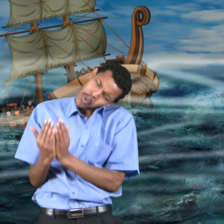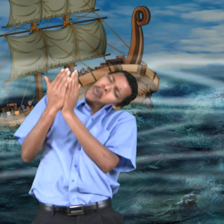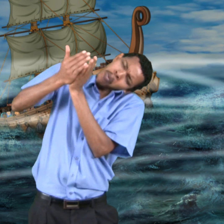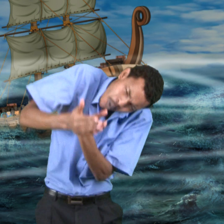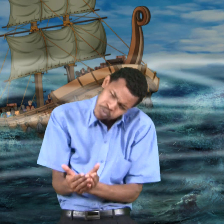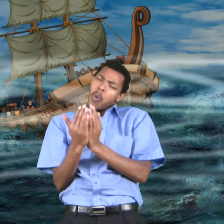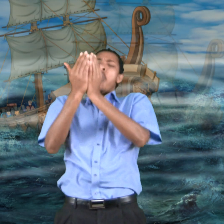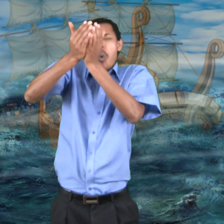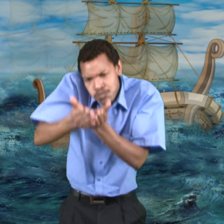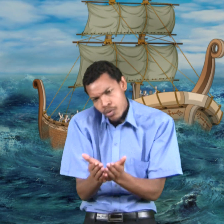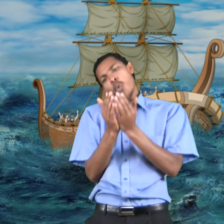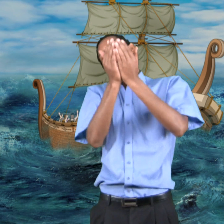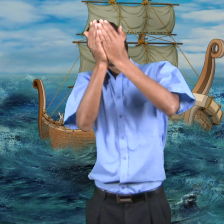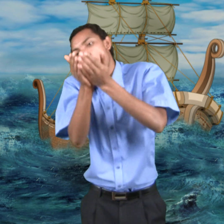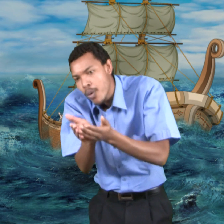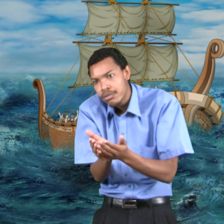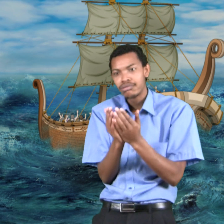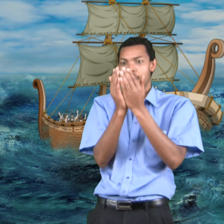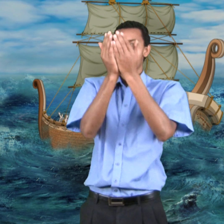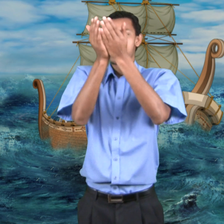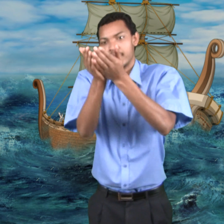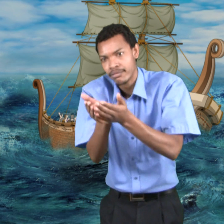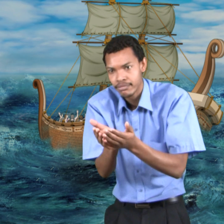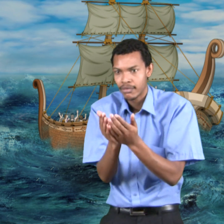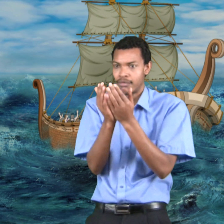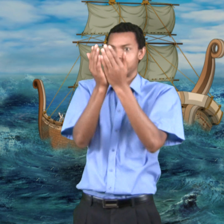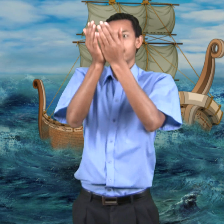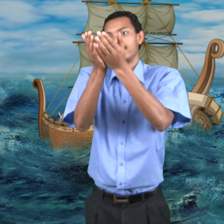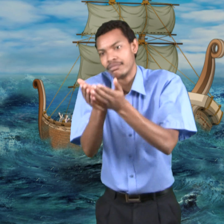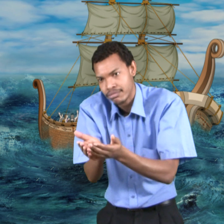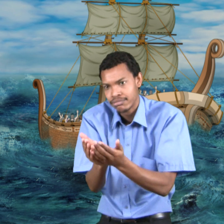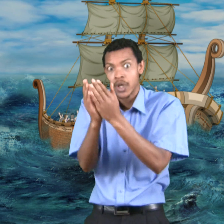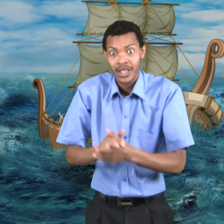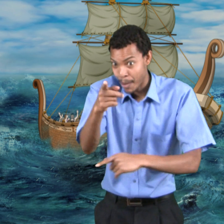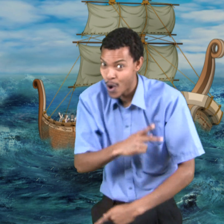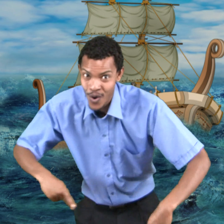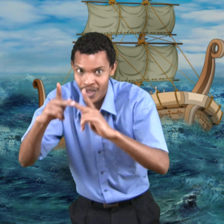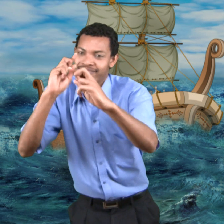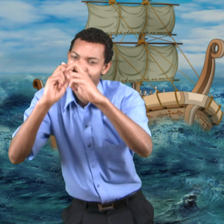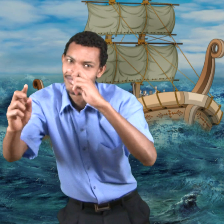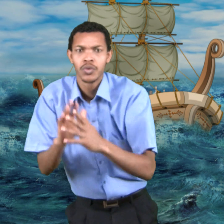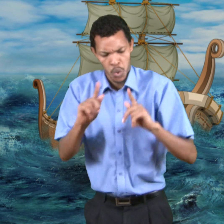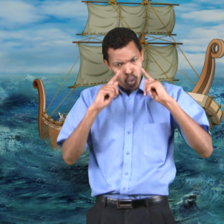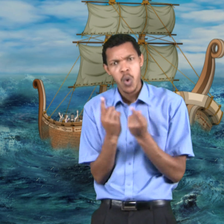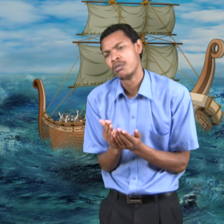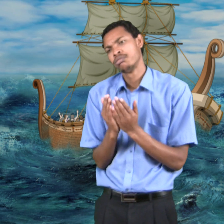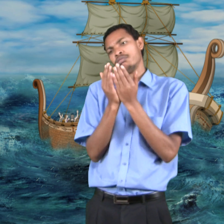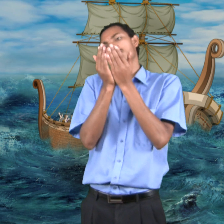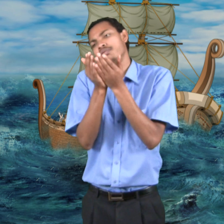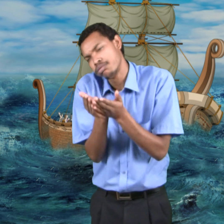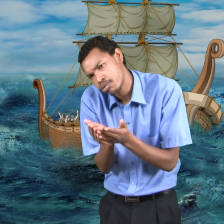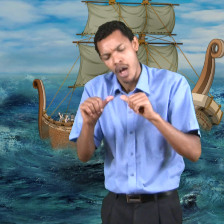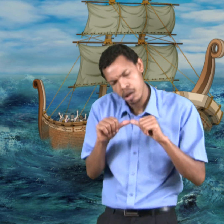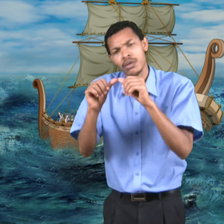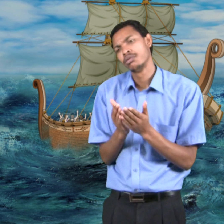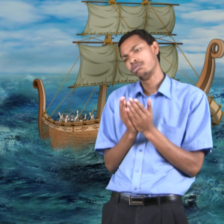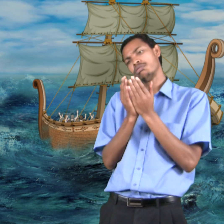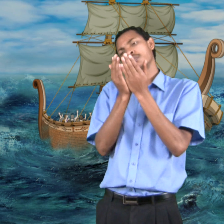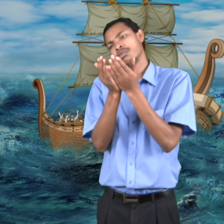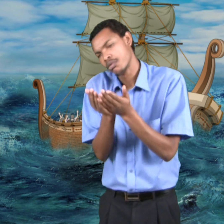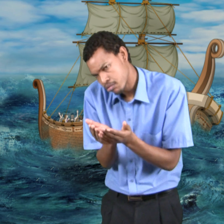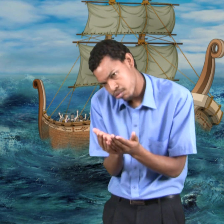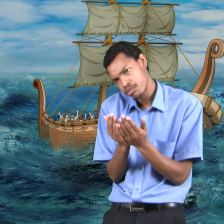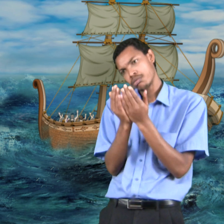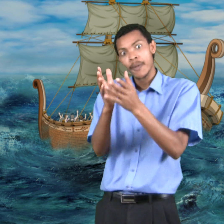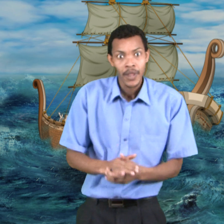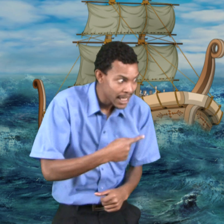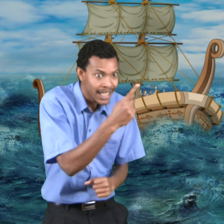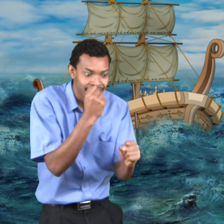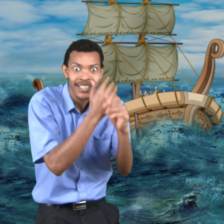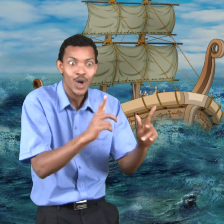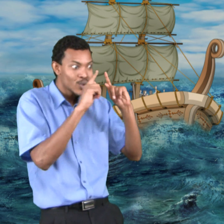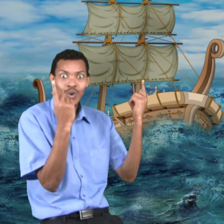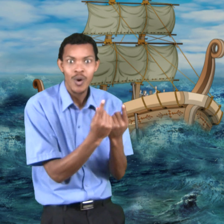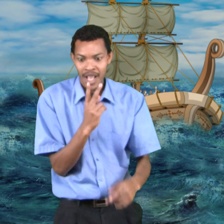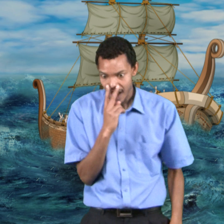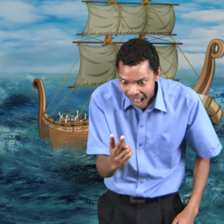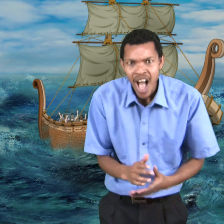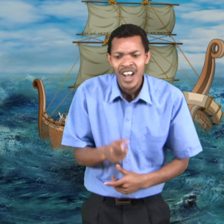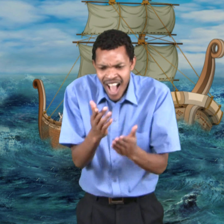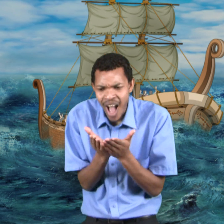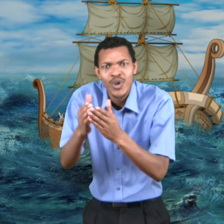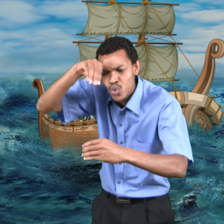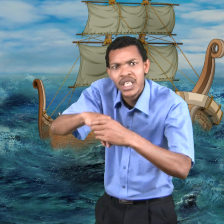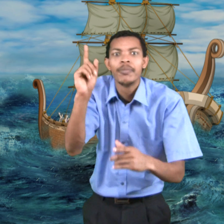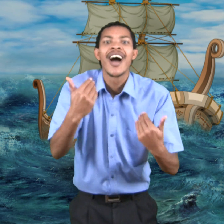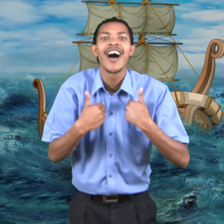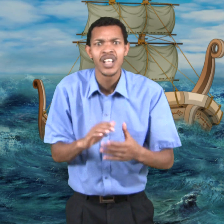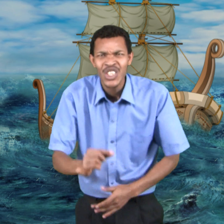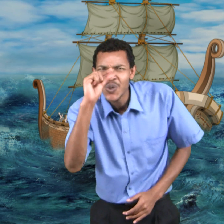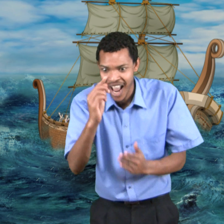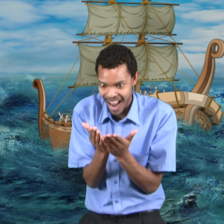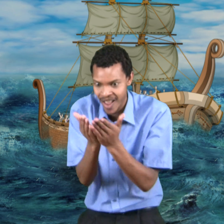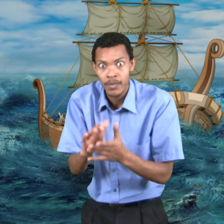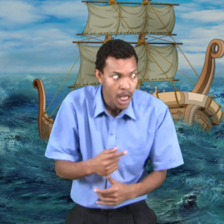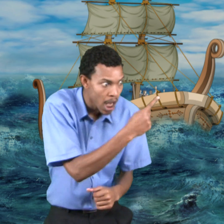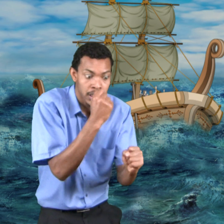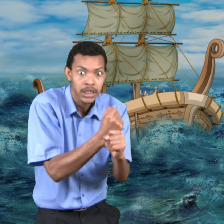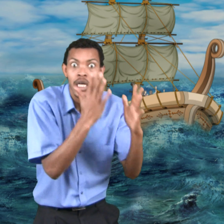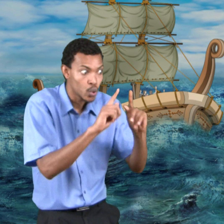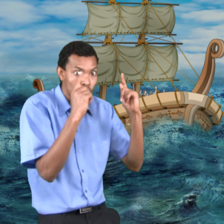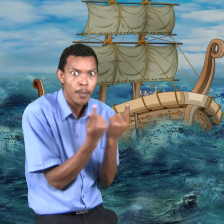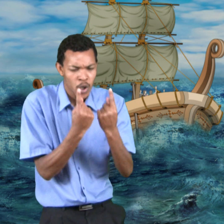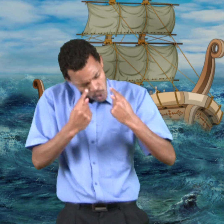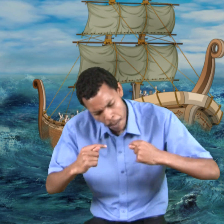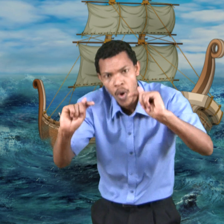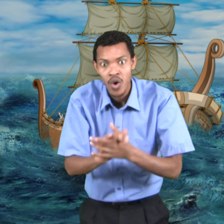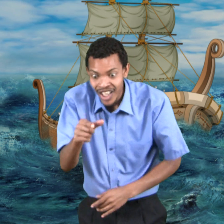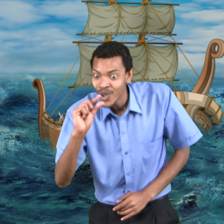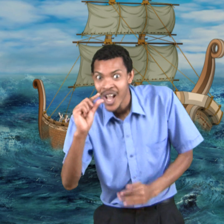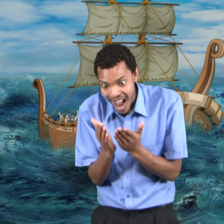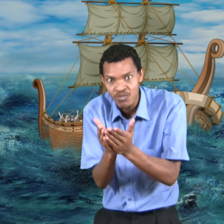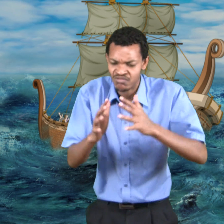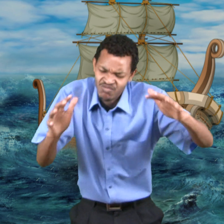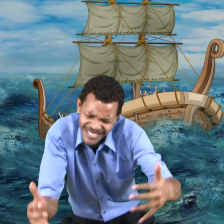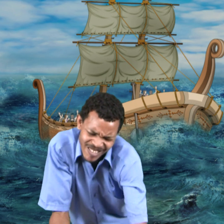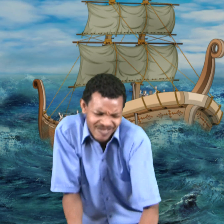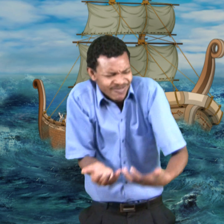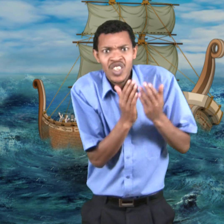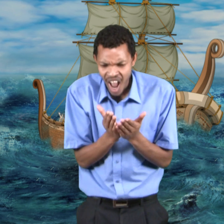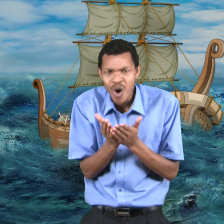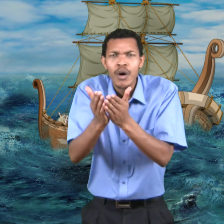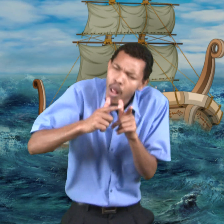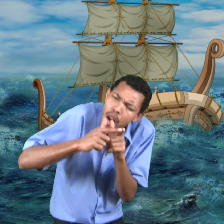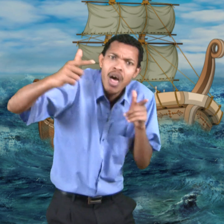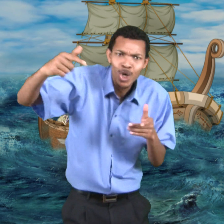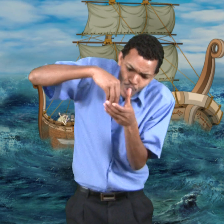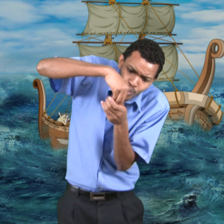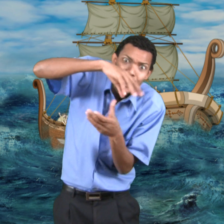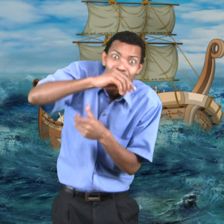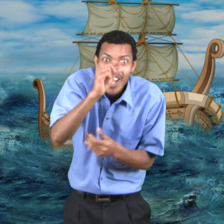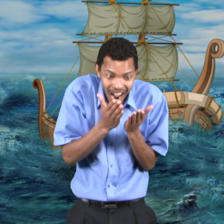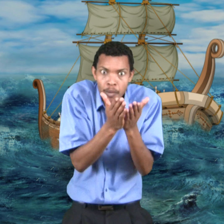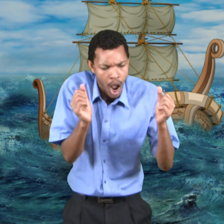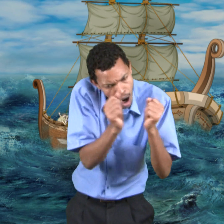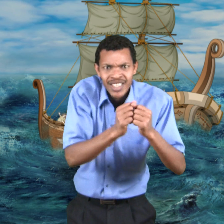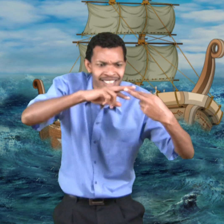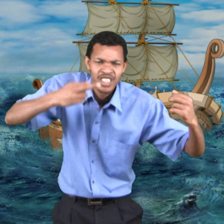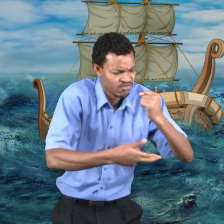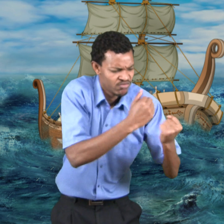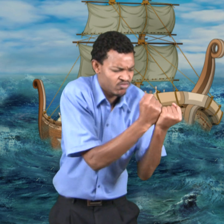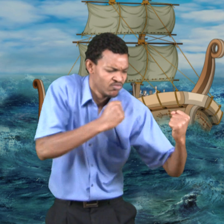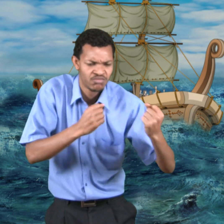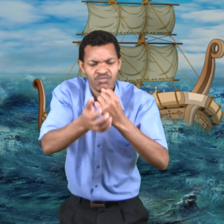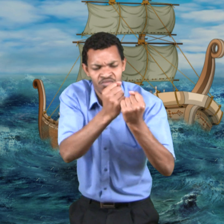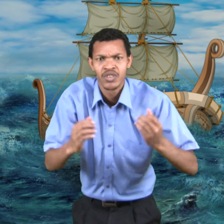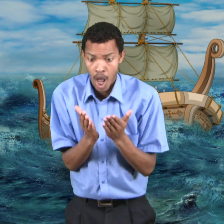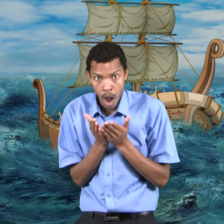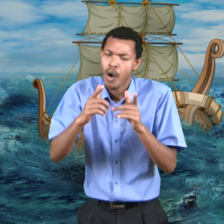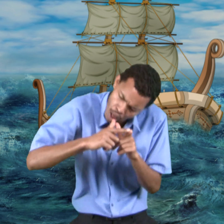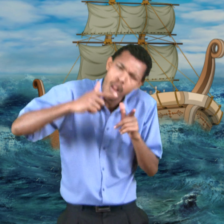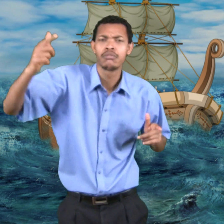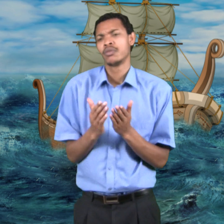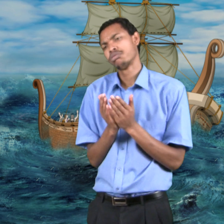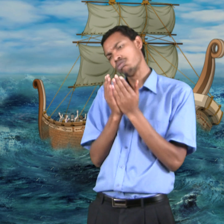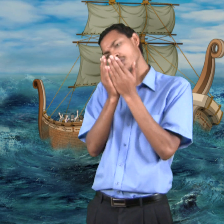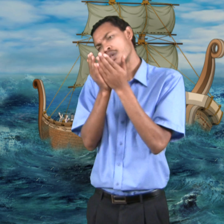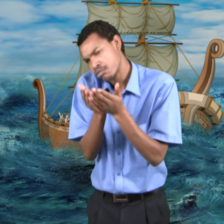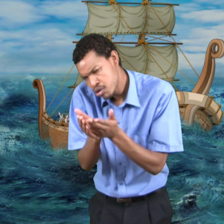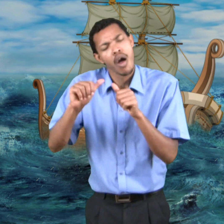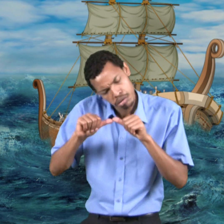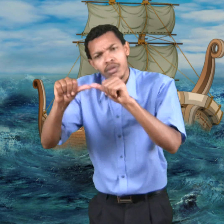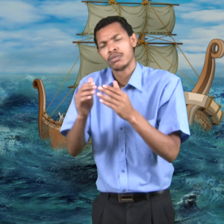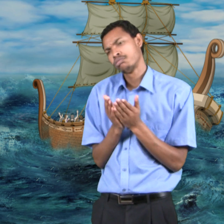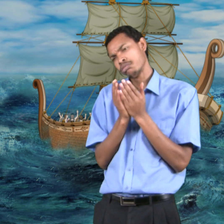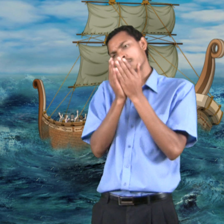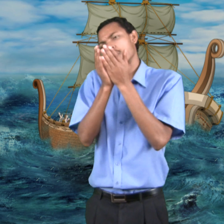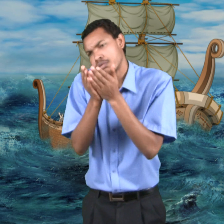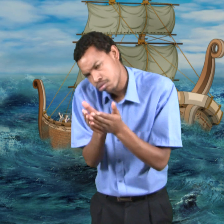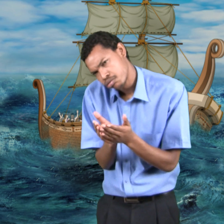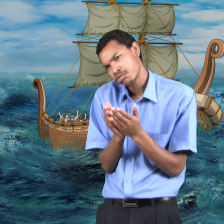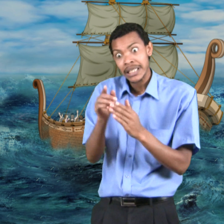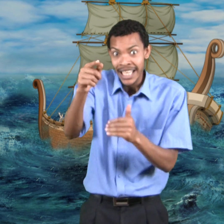Passing to the lee of a small island called Cauda, we barely managed to secure the lifeboat.